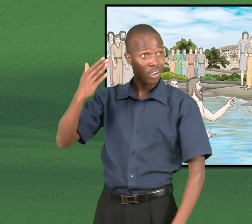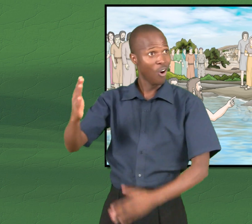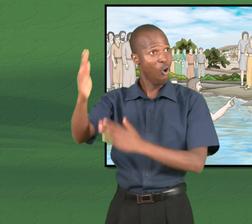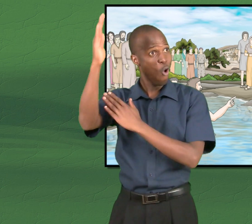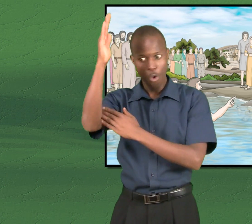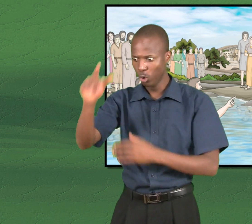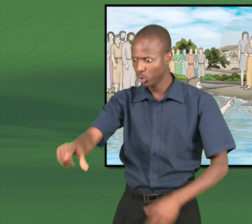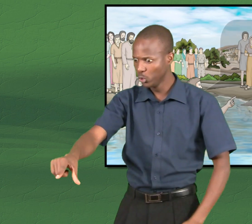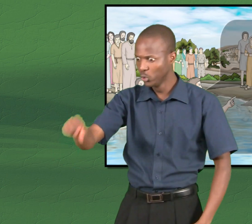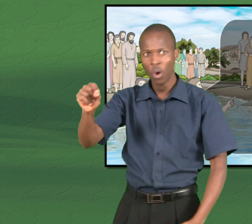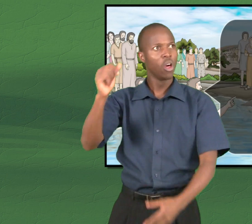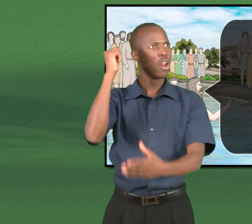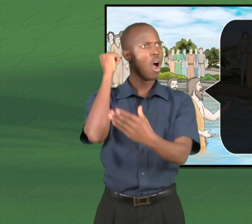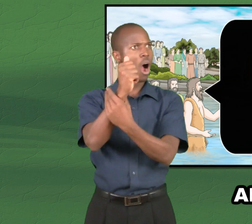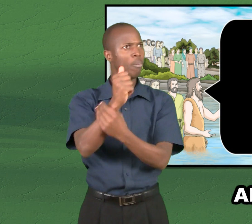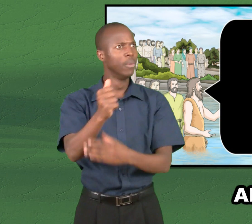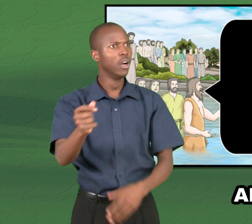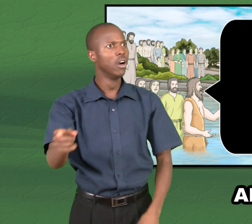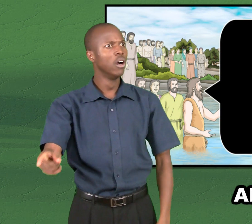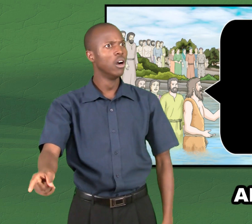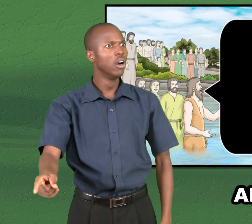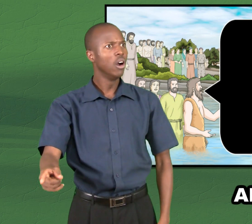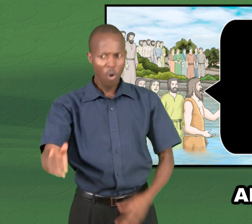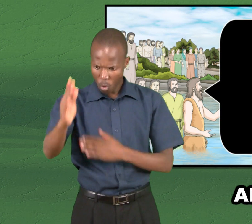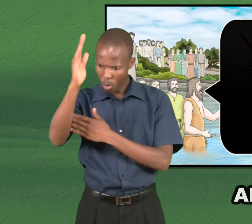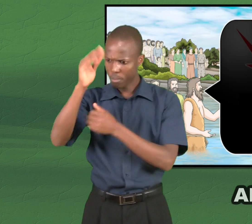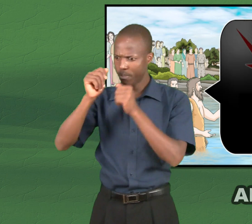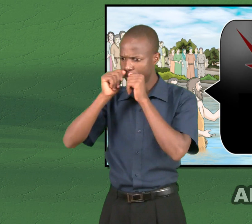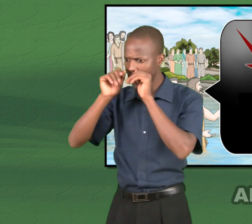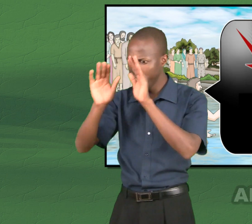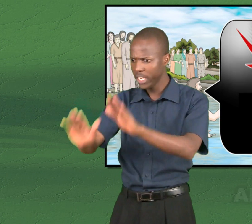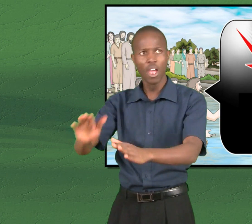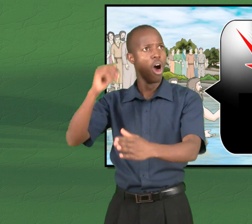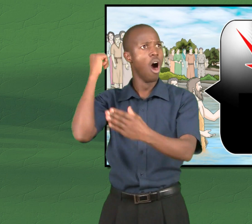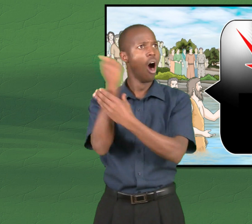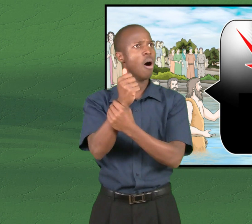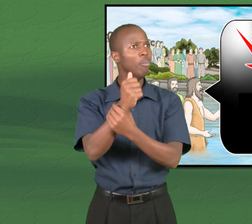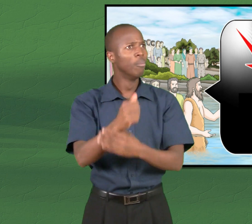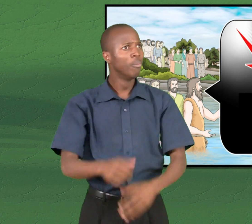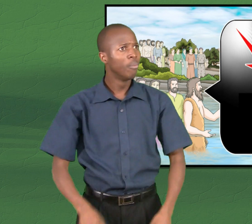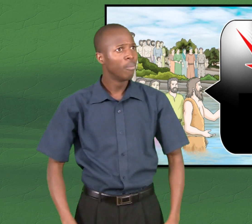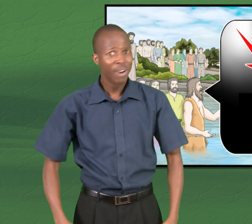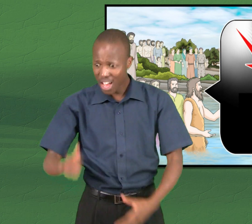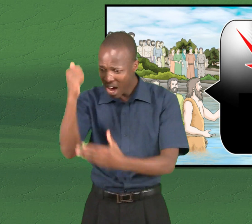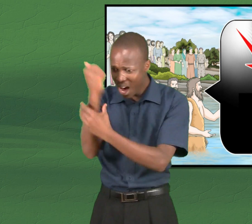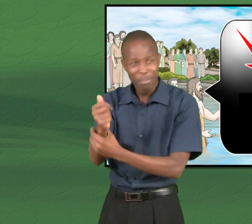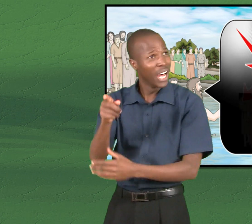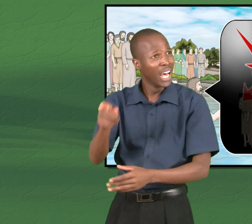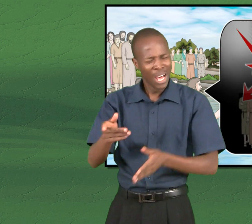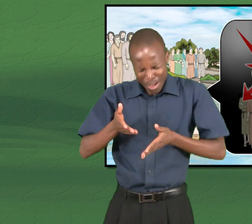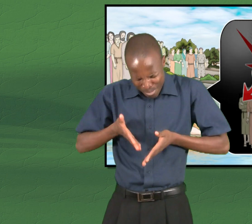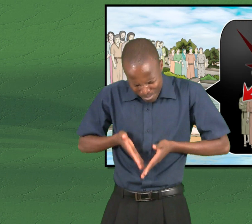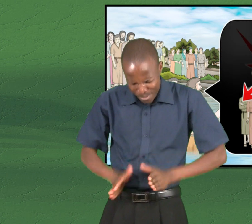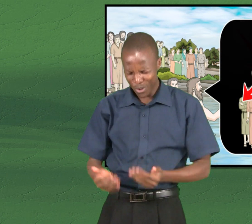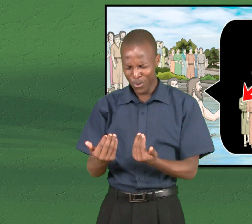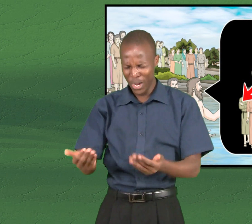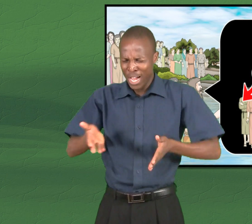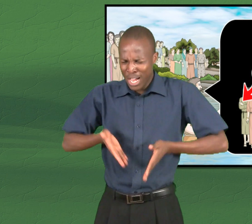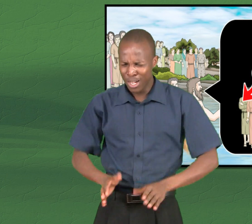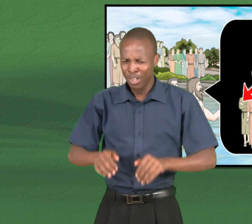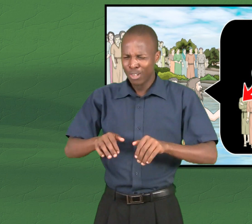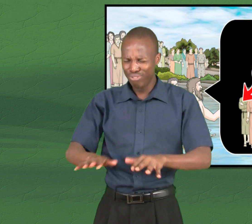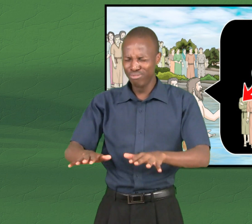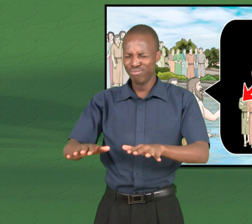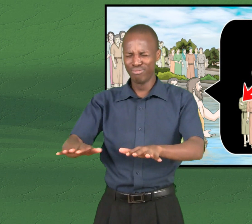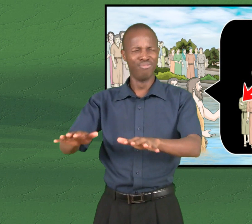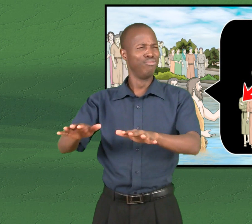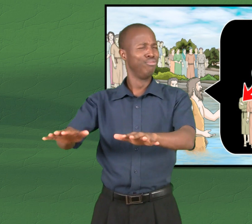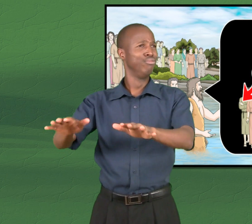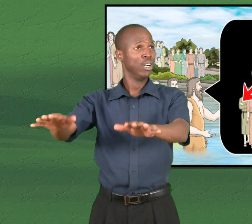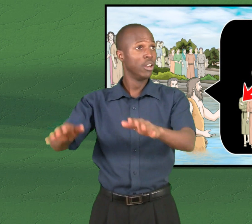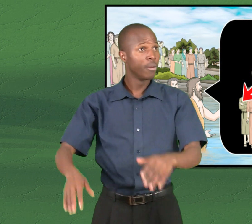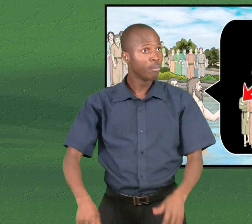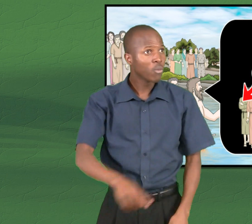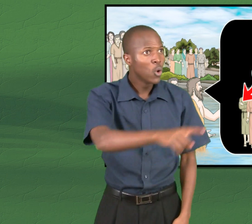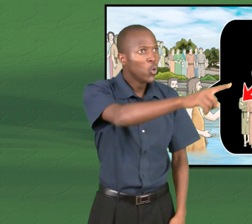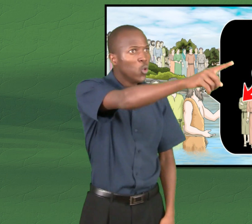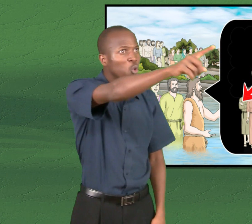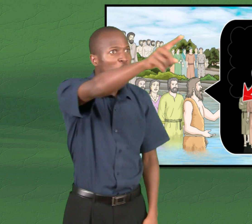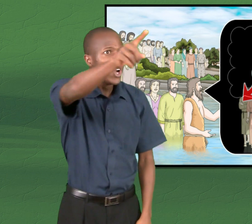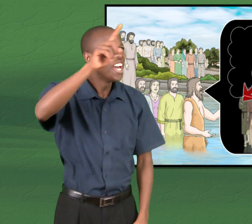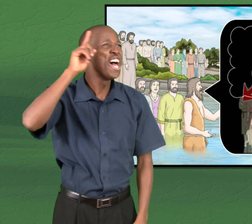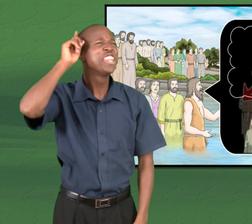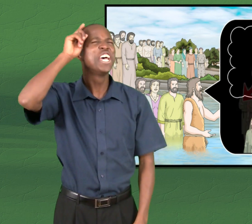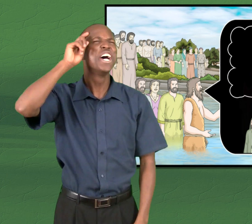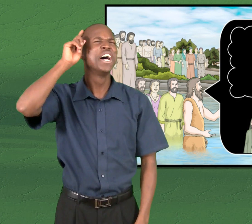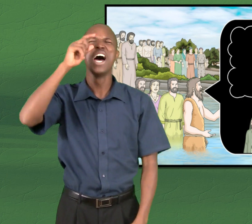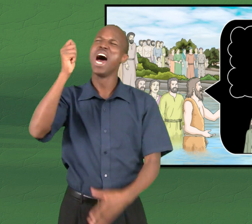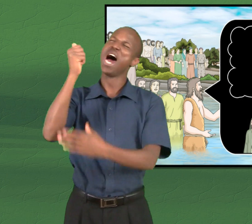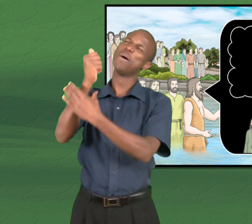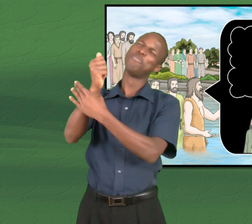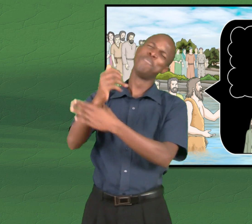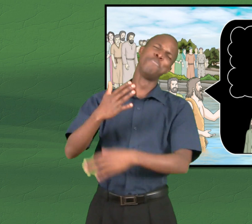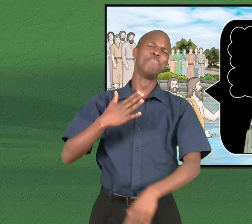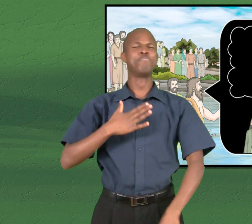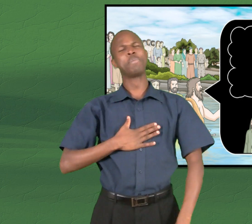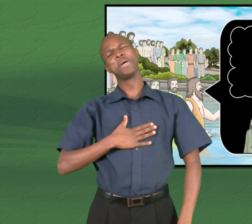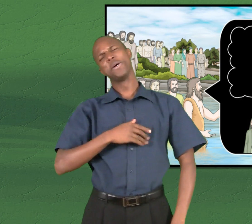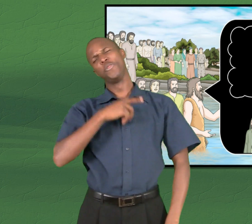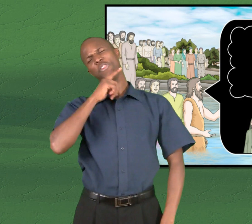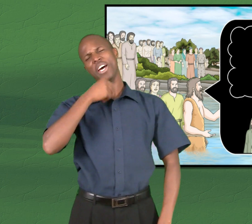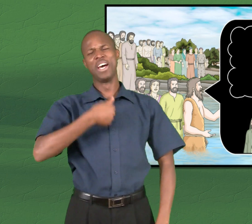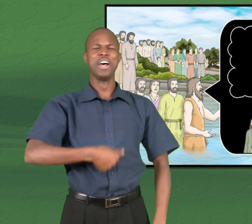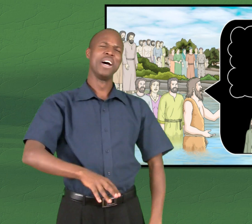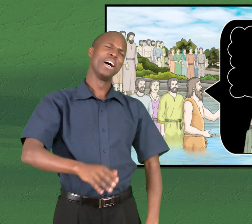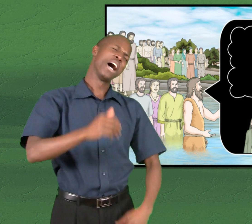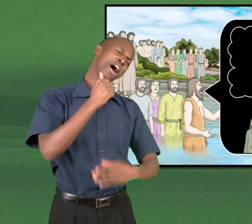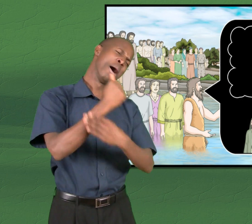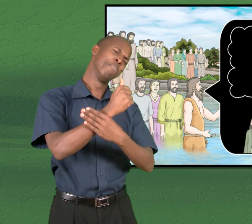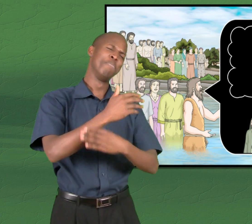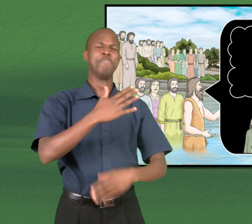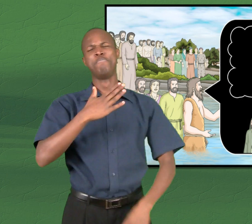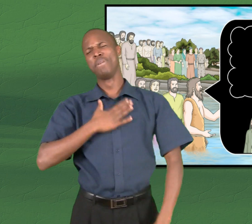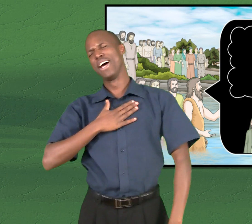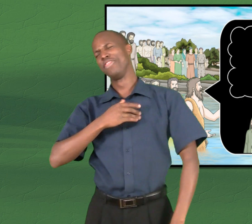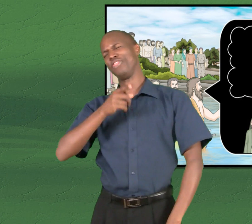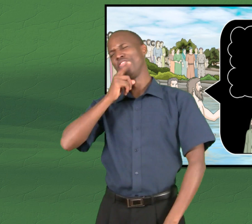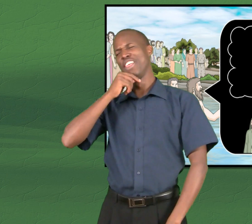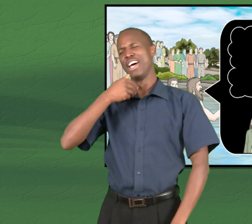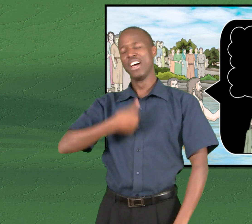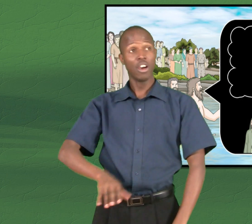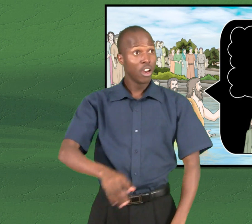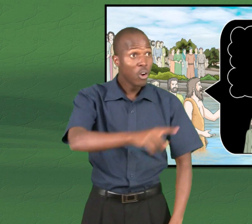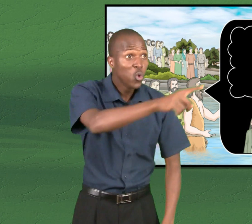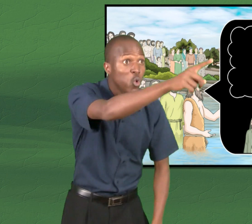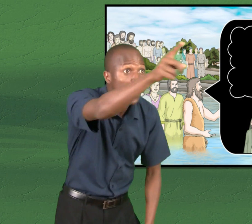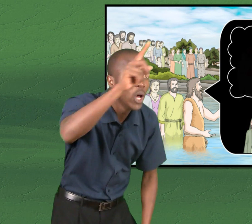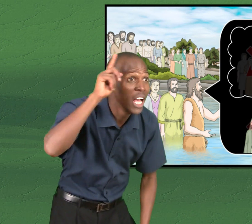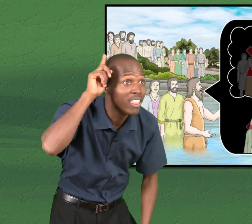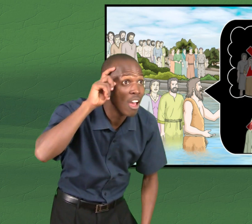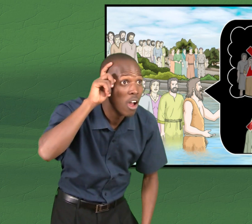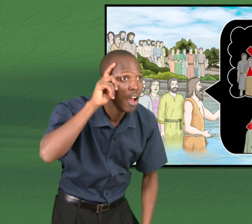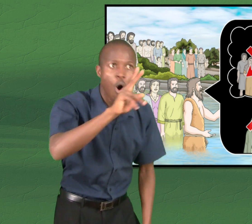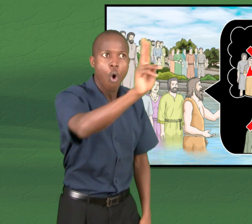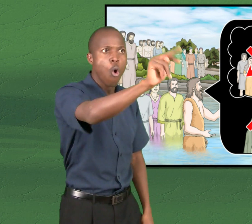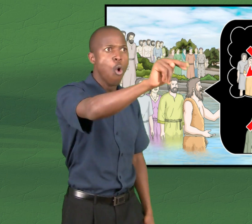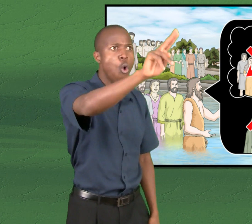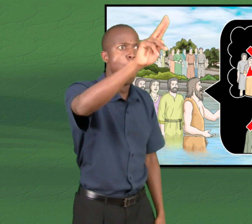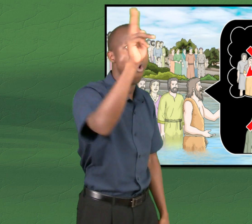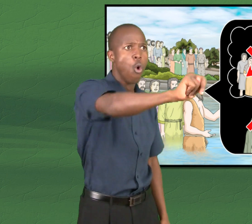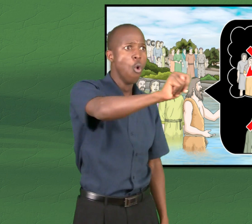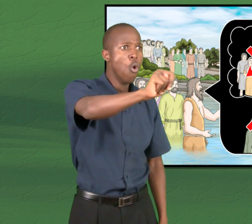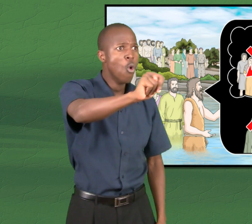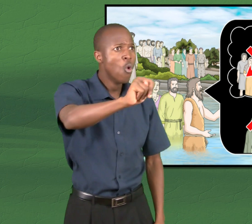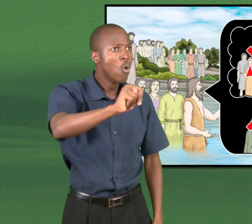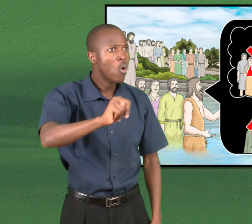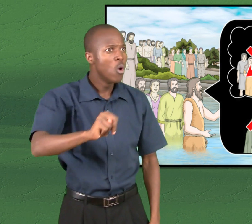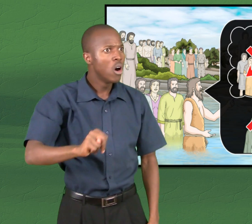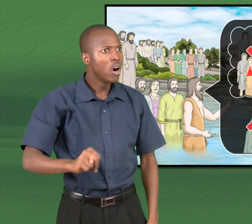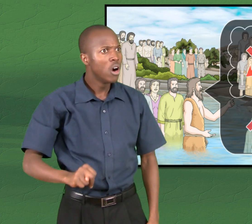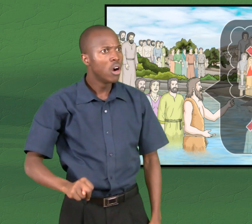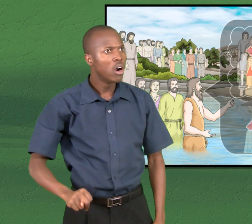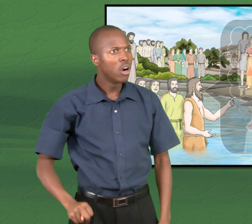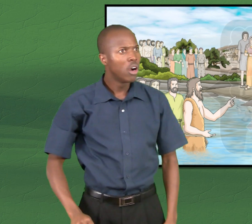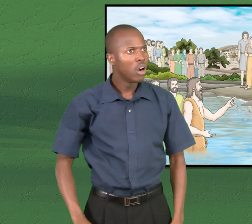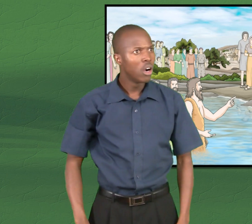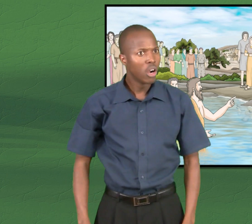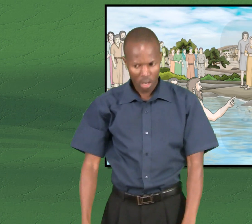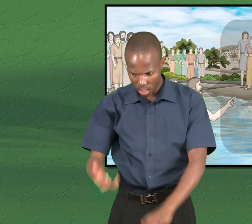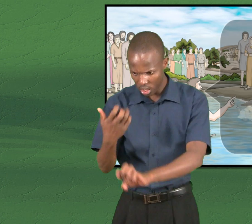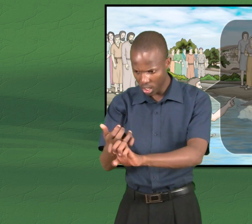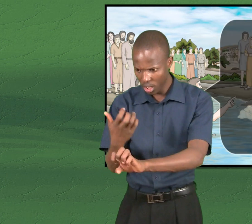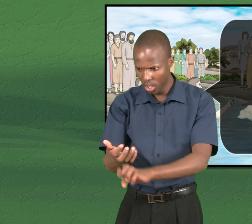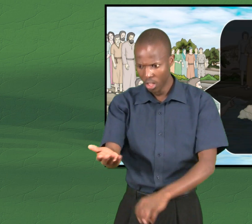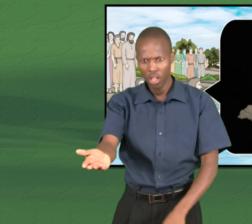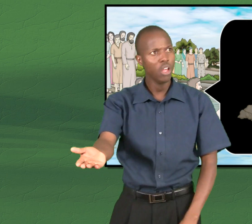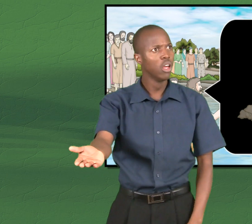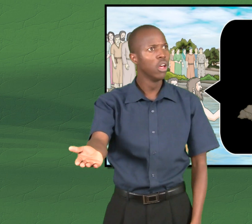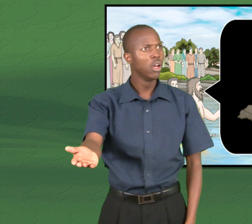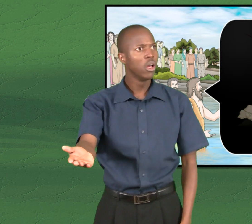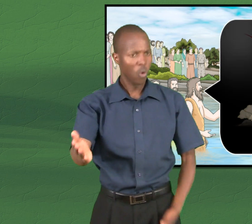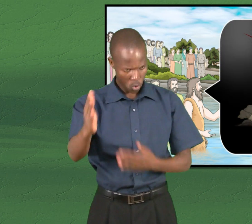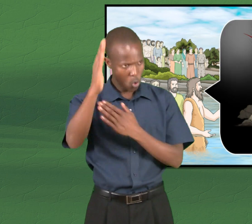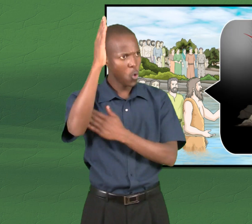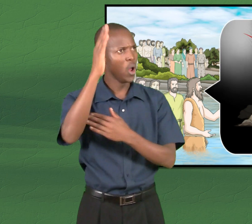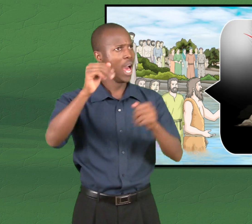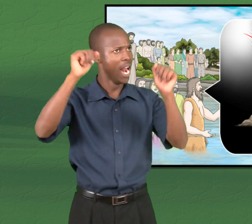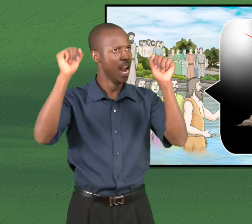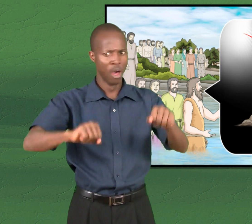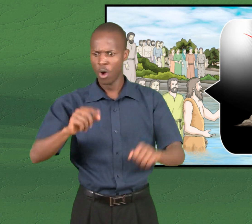And do not presume to say to yourselves, ‘We have Abraham as our father.’